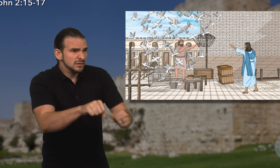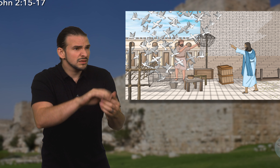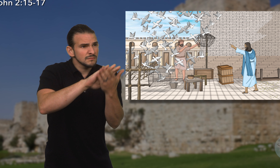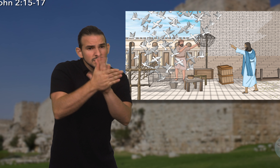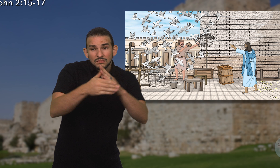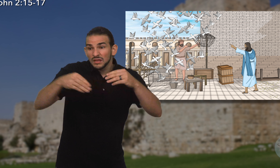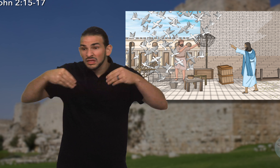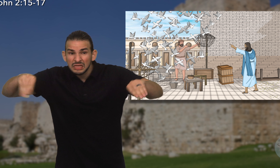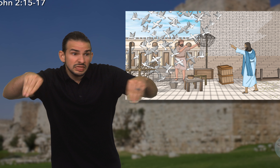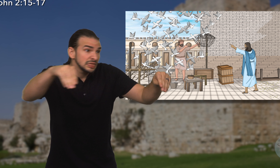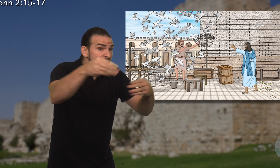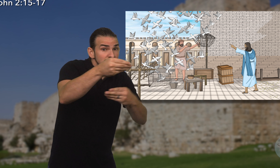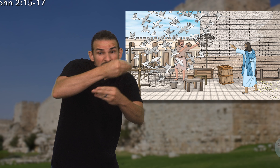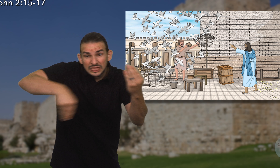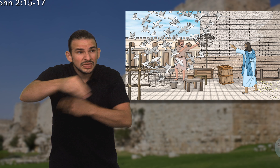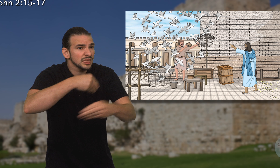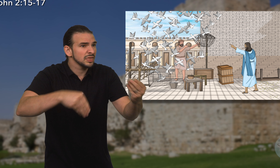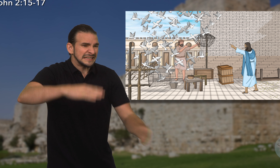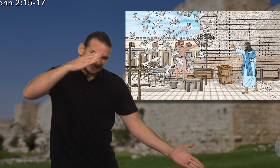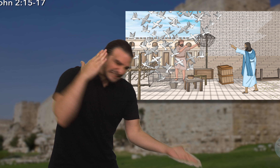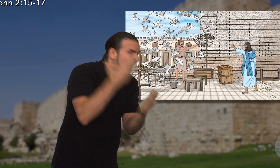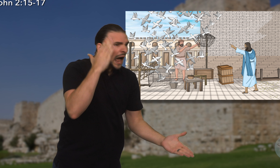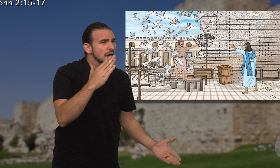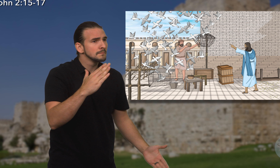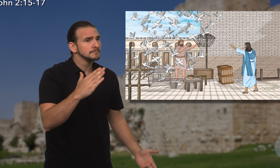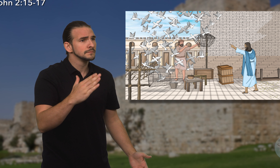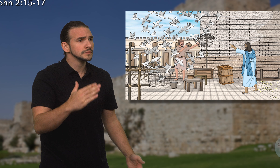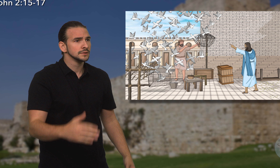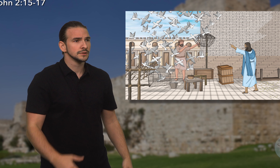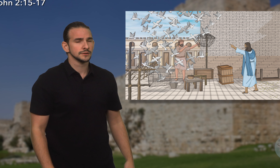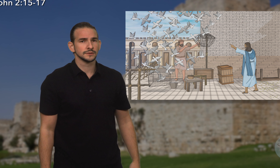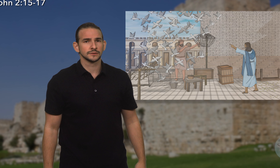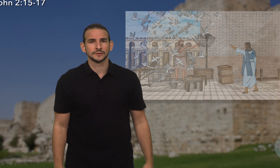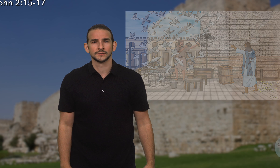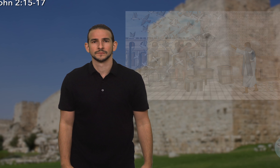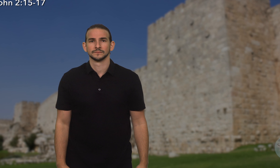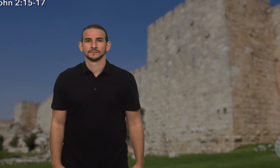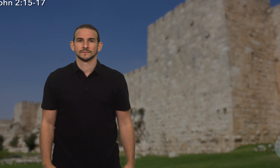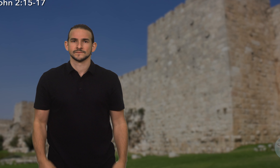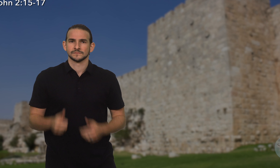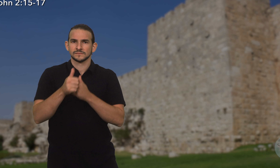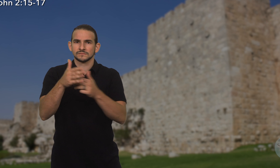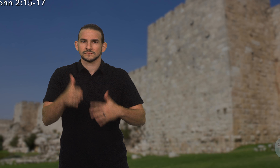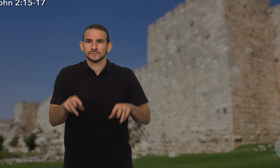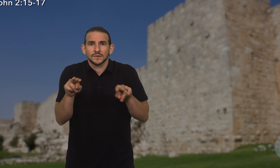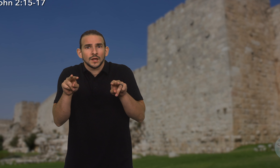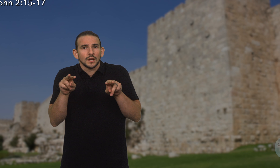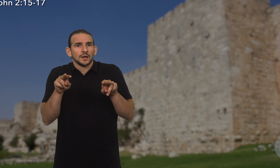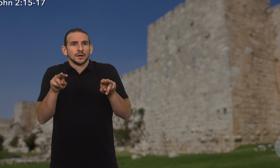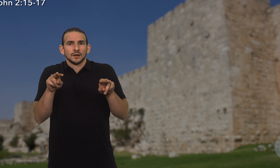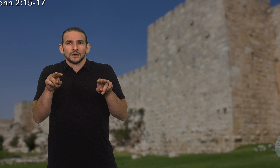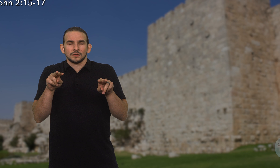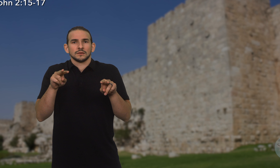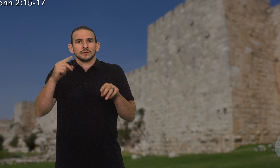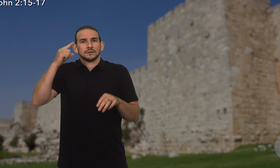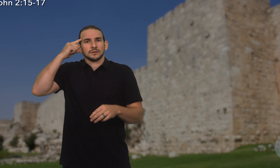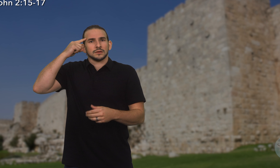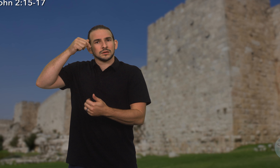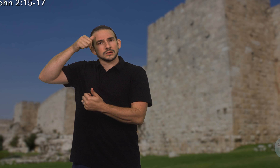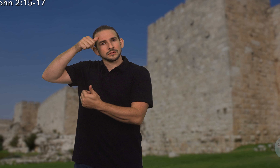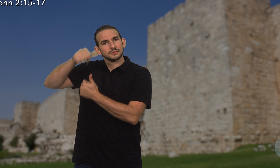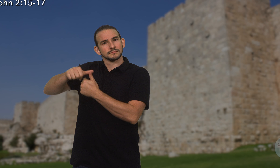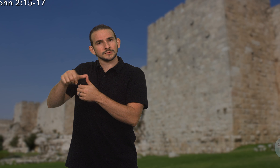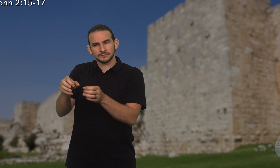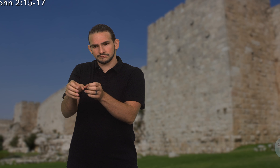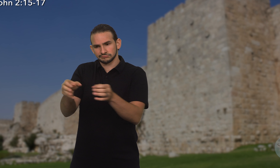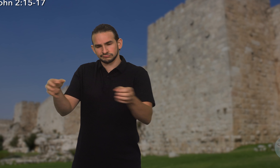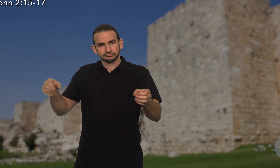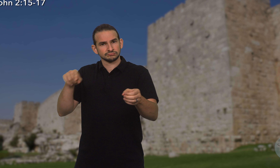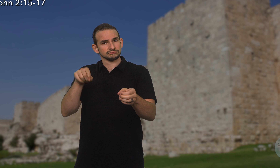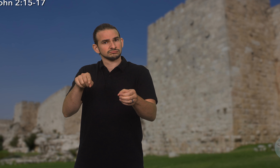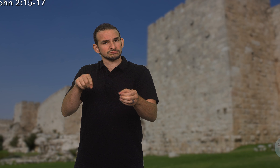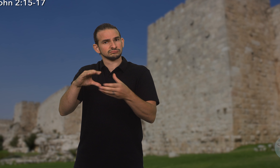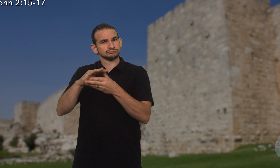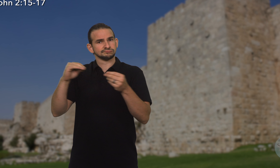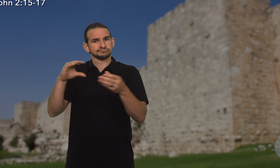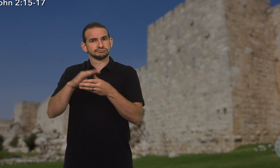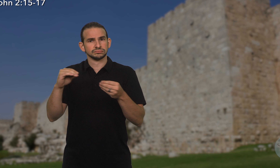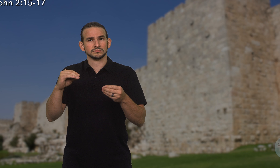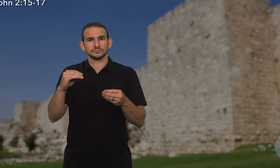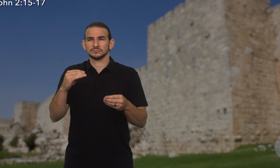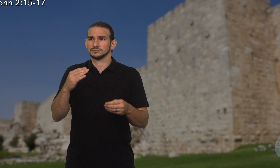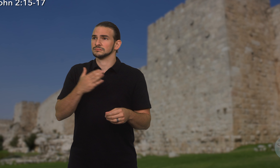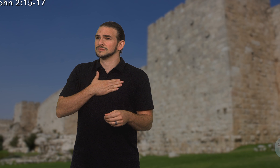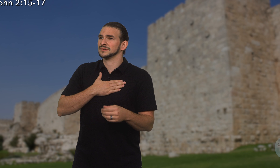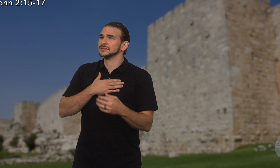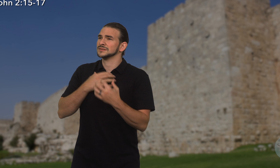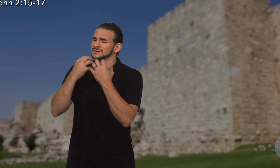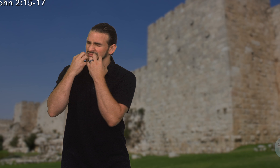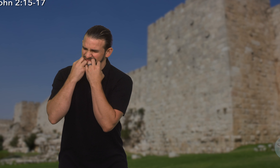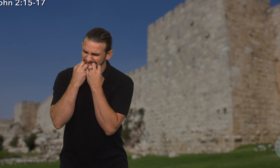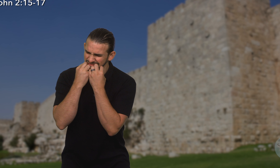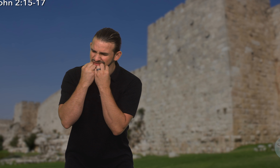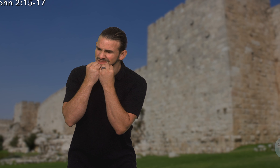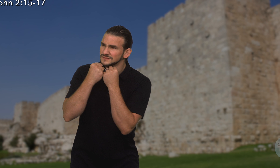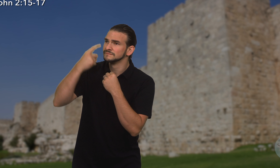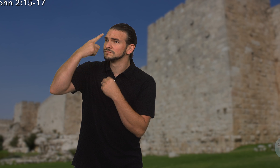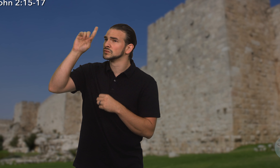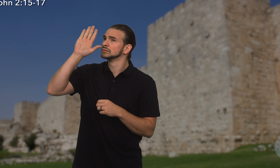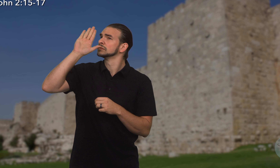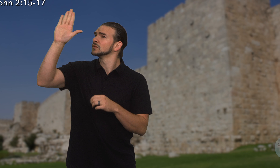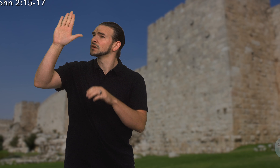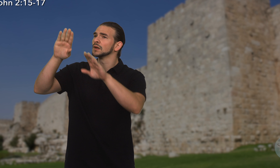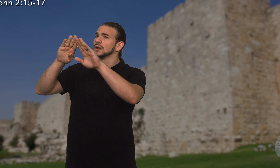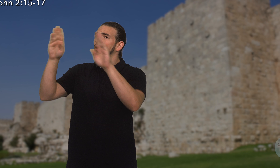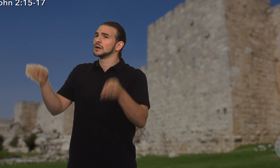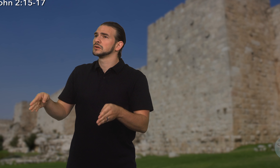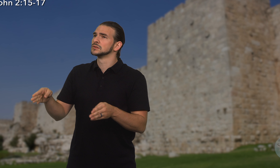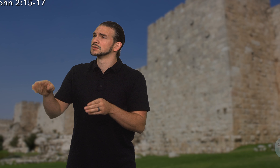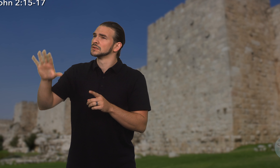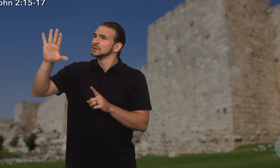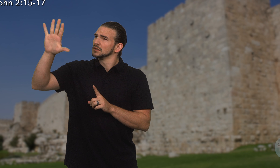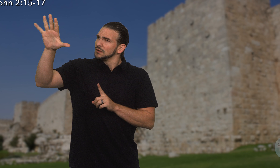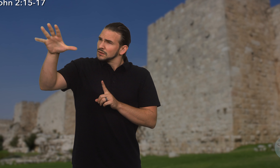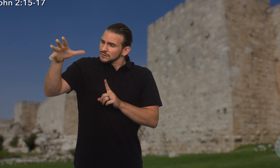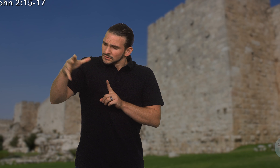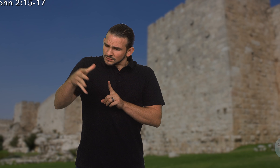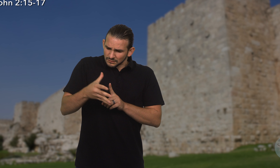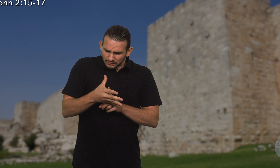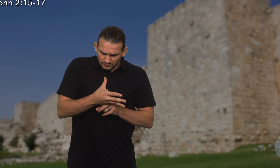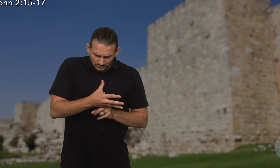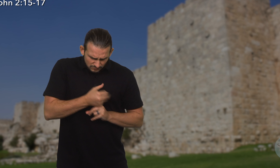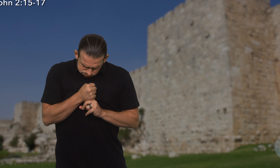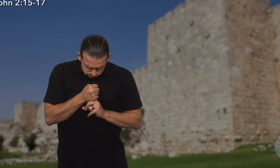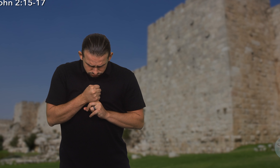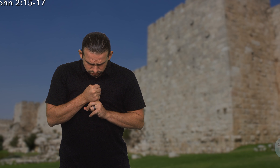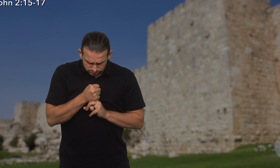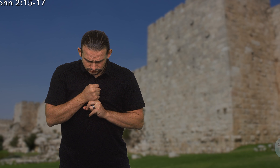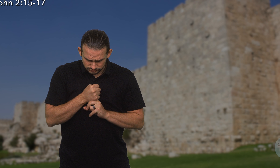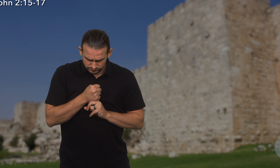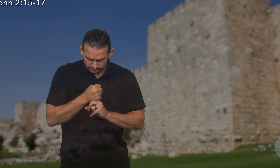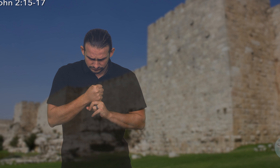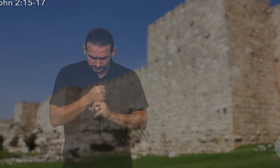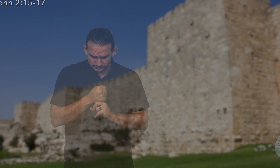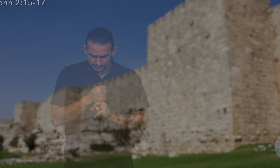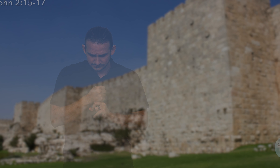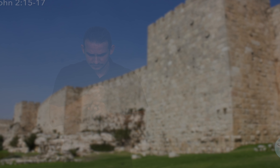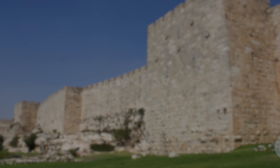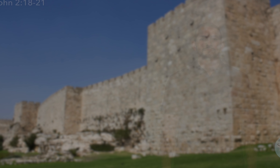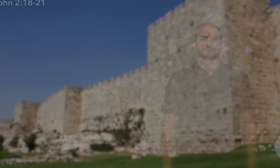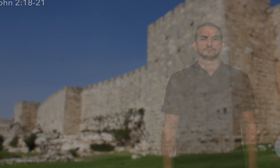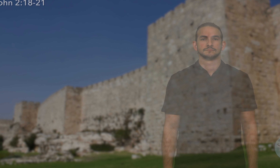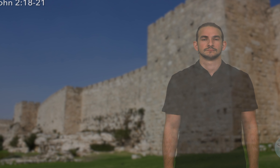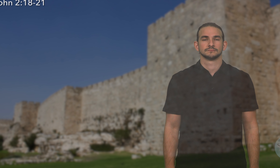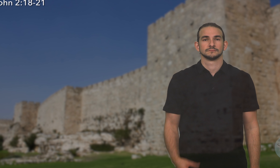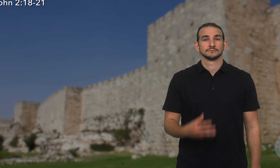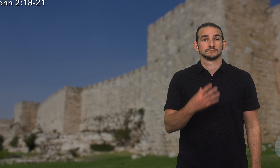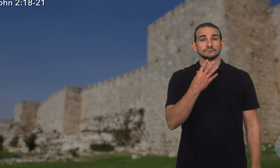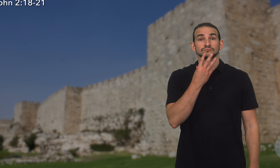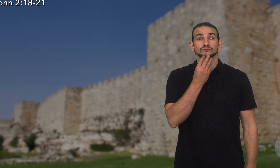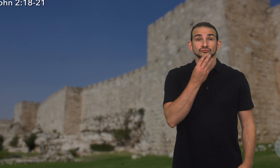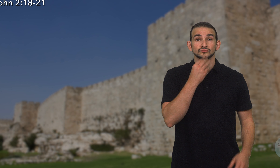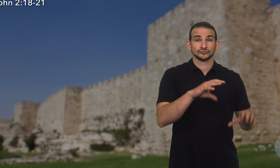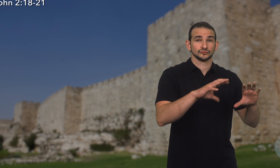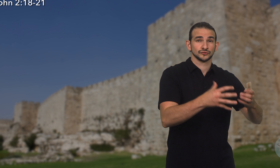His disciples remembered that it is written: “Zeal for Your house will consume Me.”